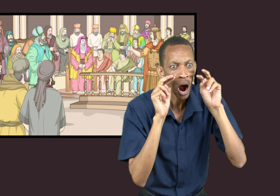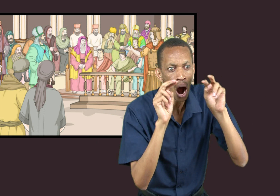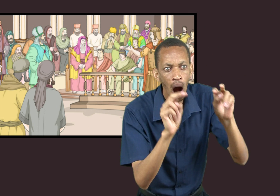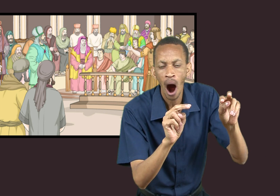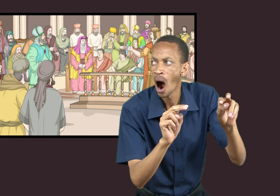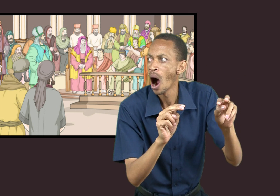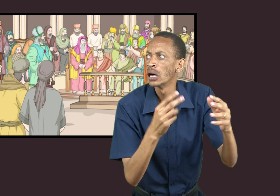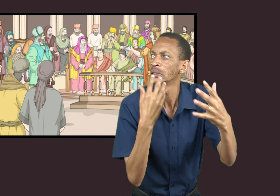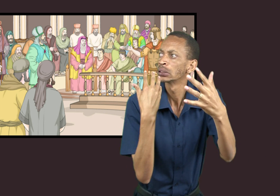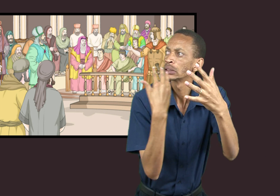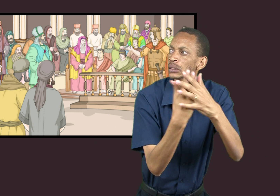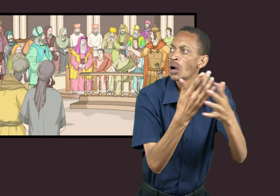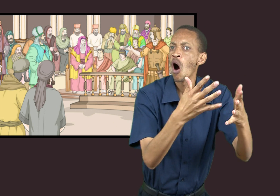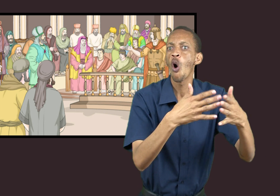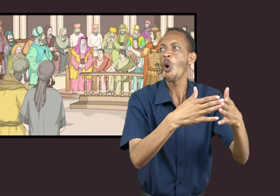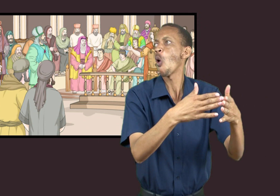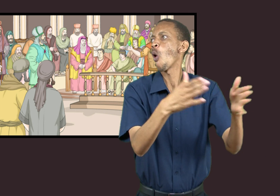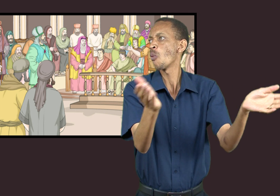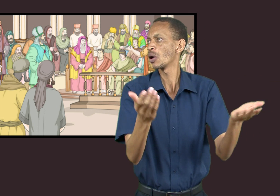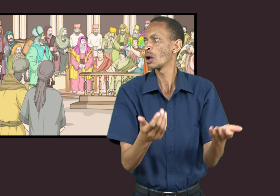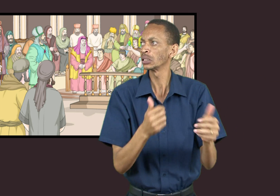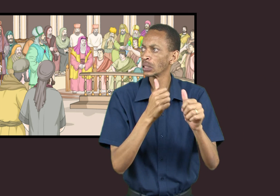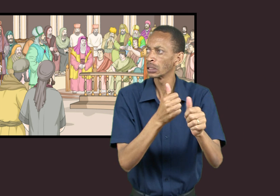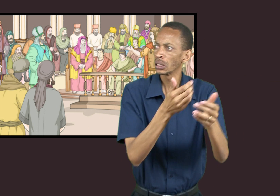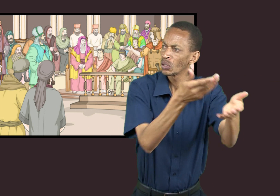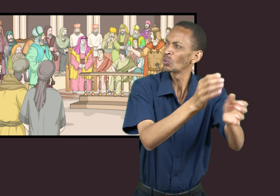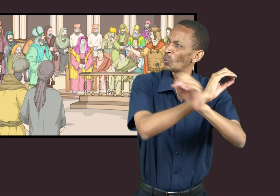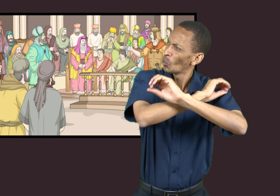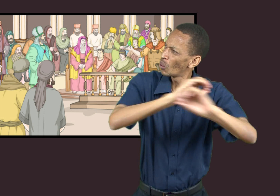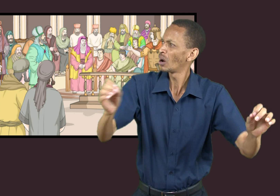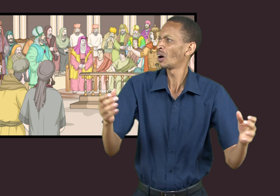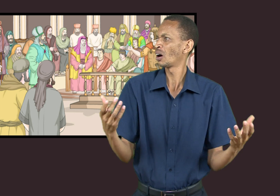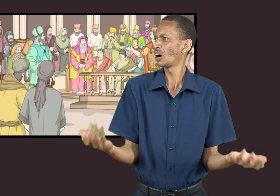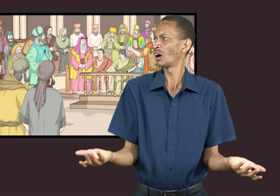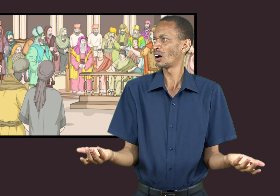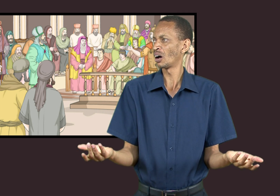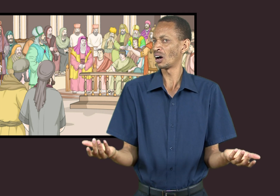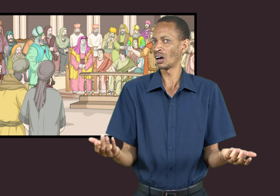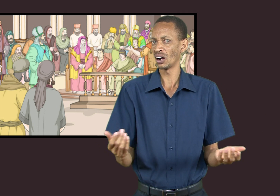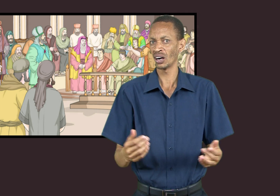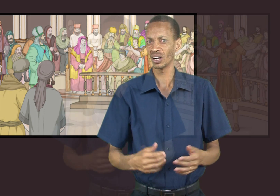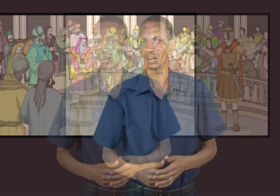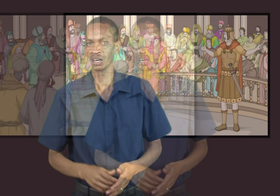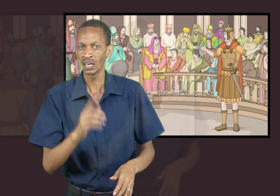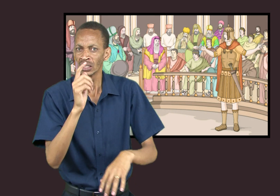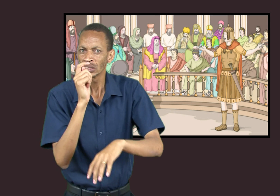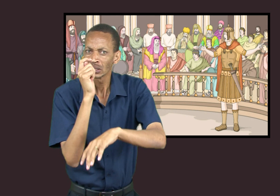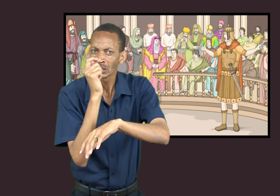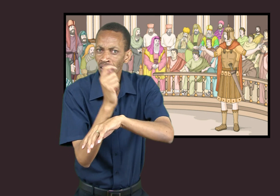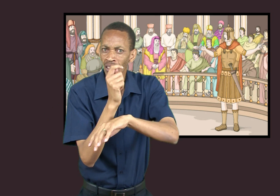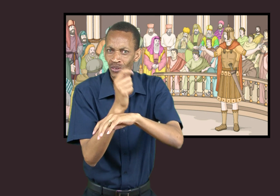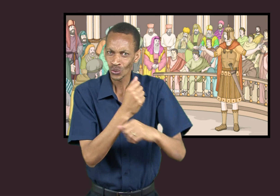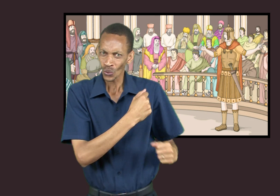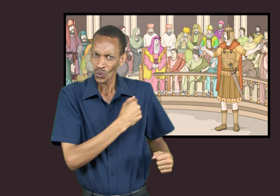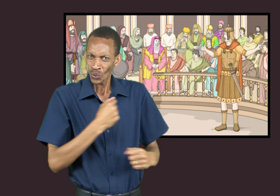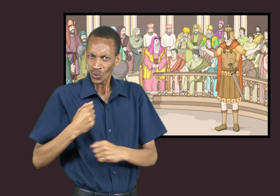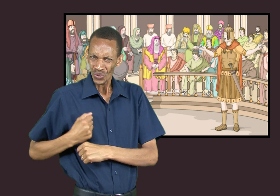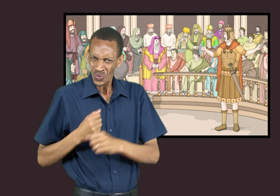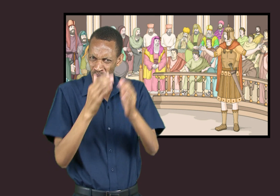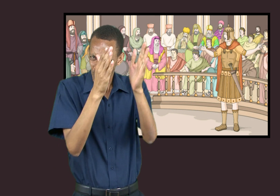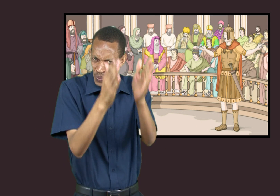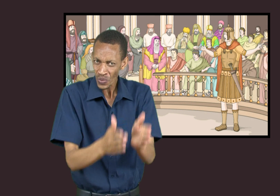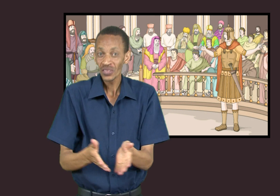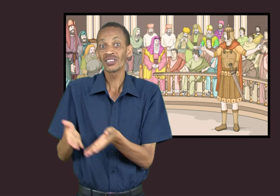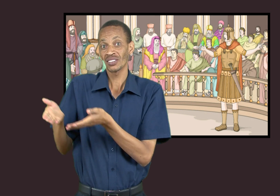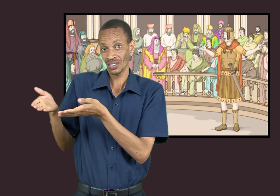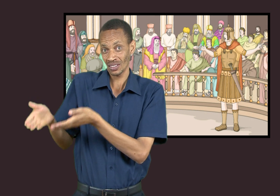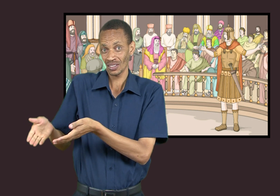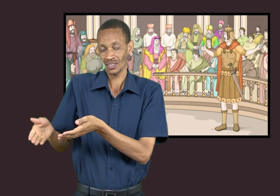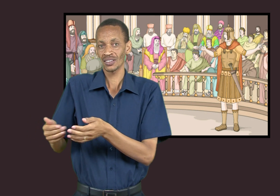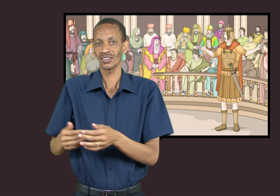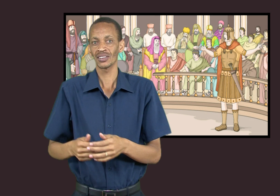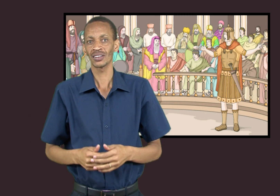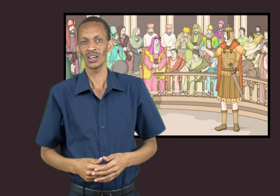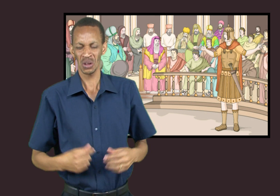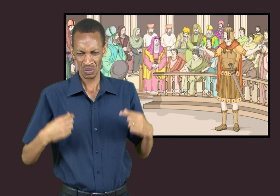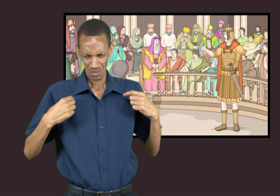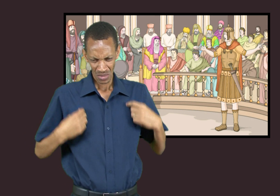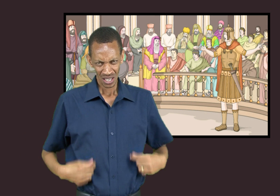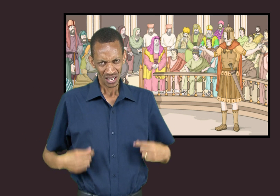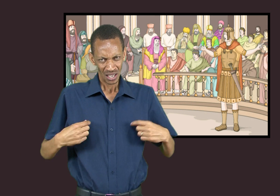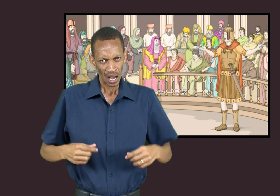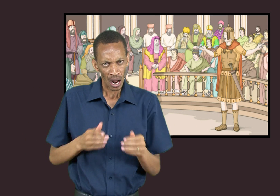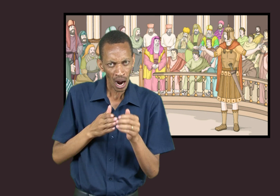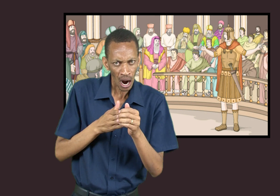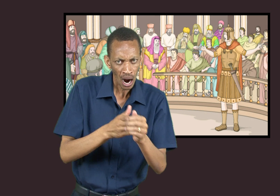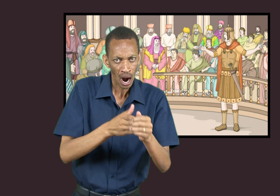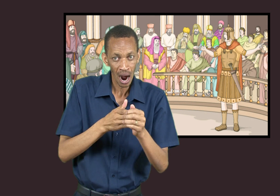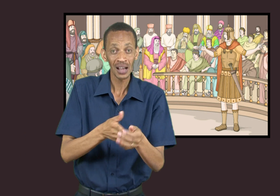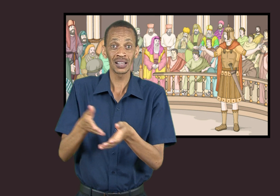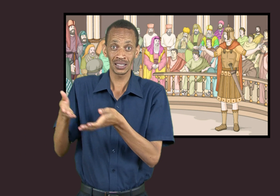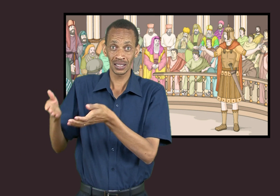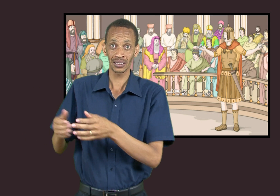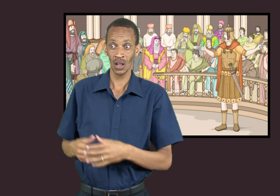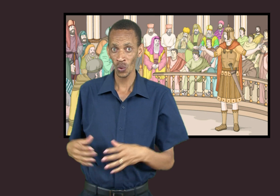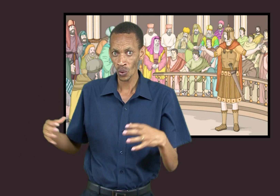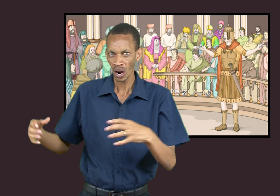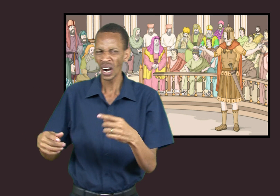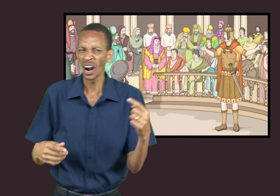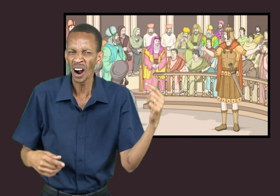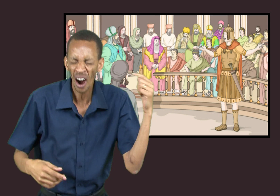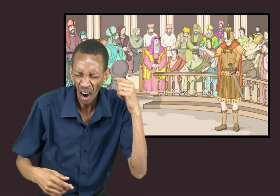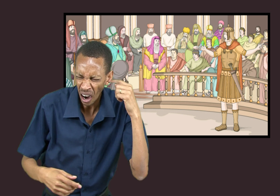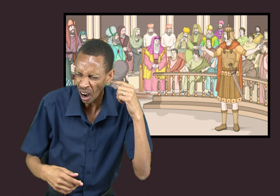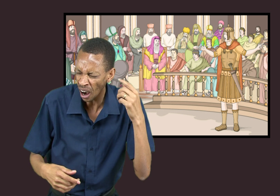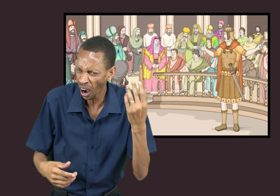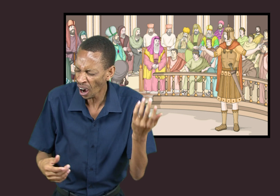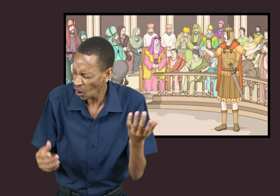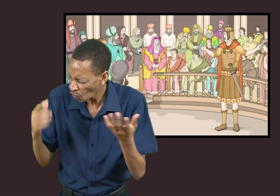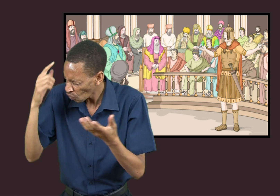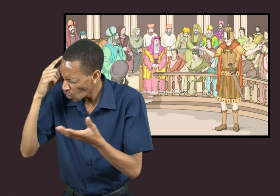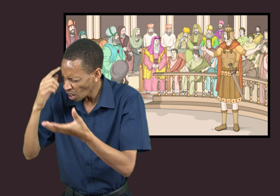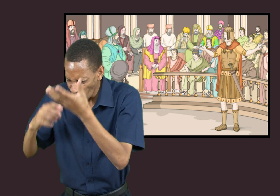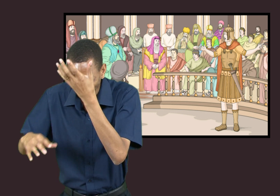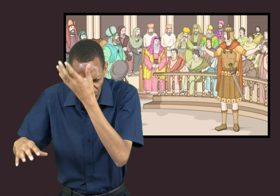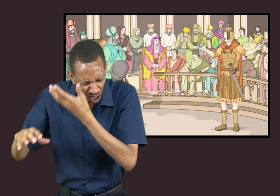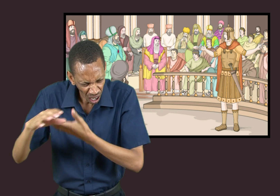but when we opened them, we found no one inside.”